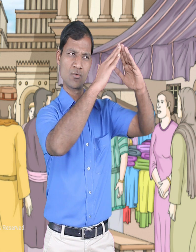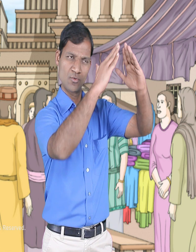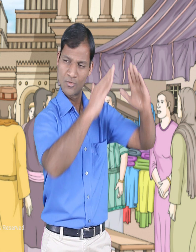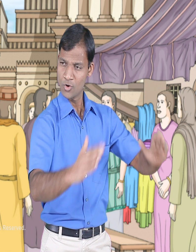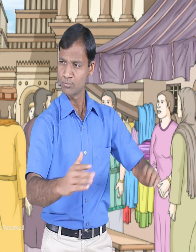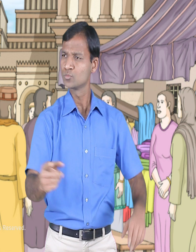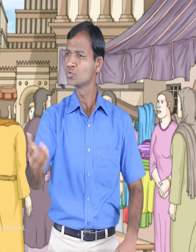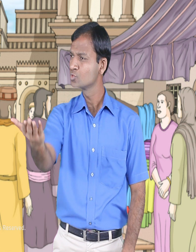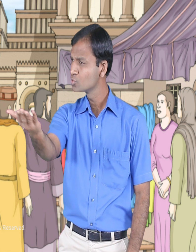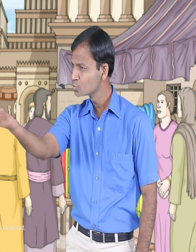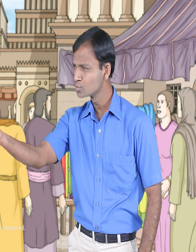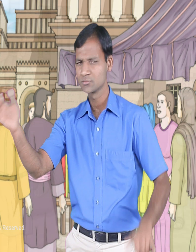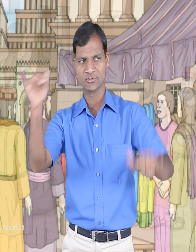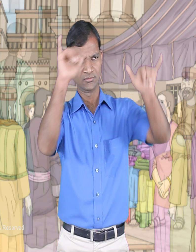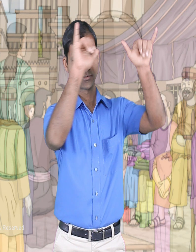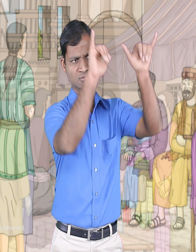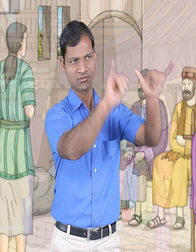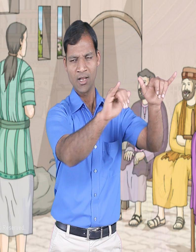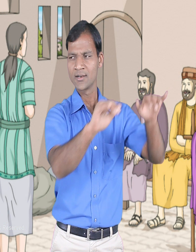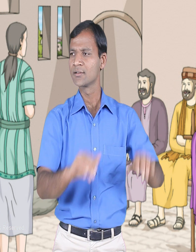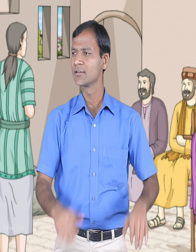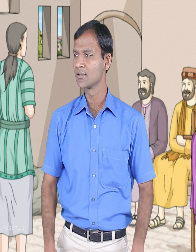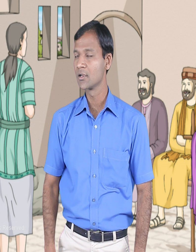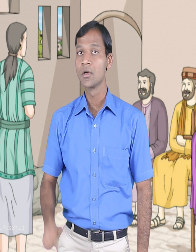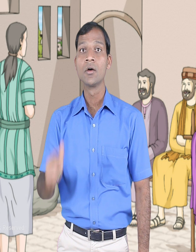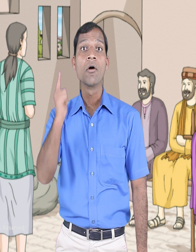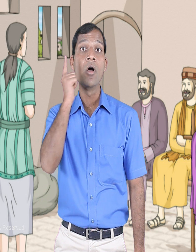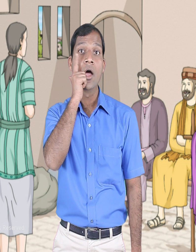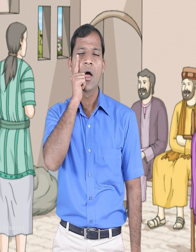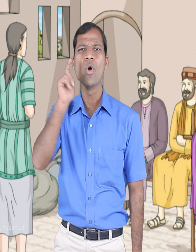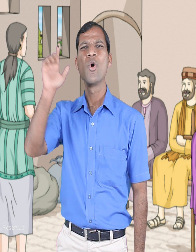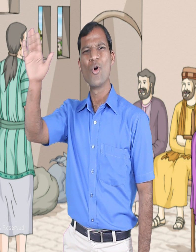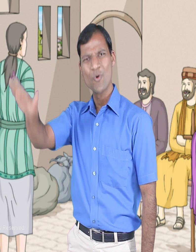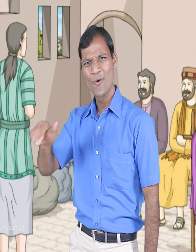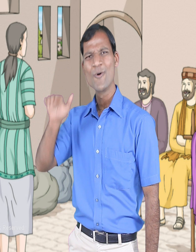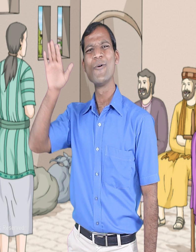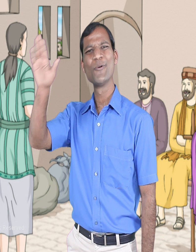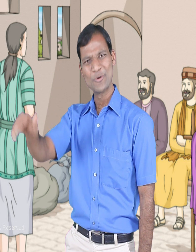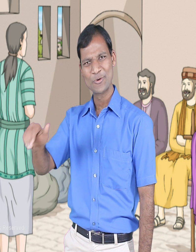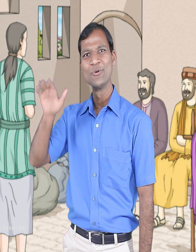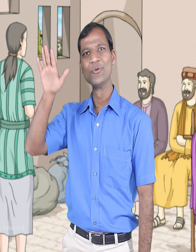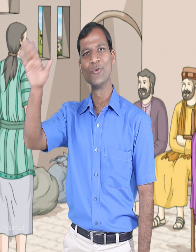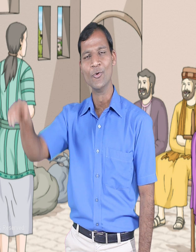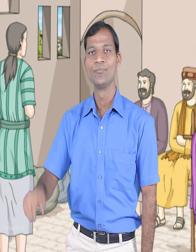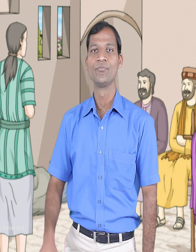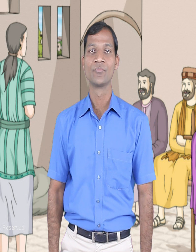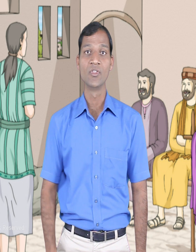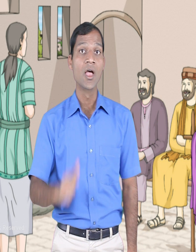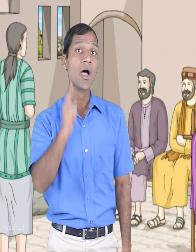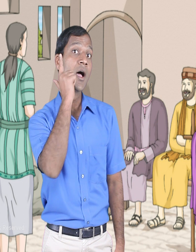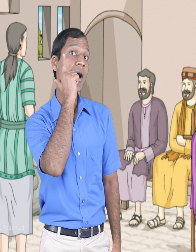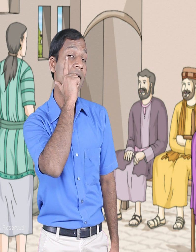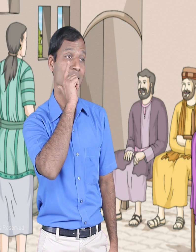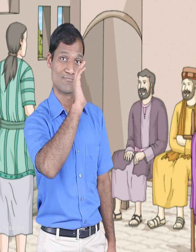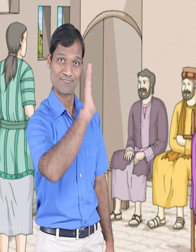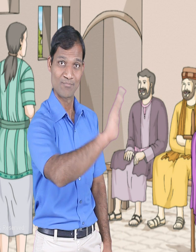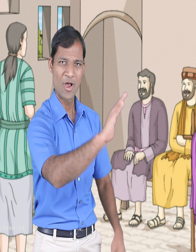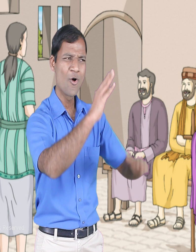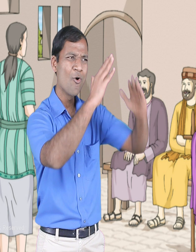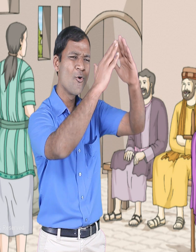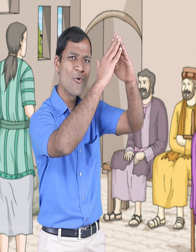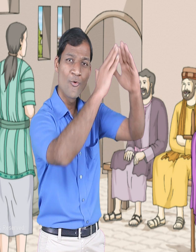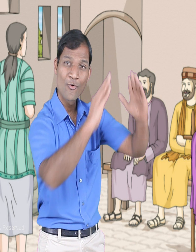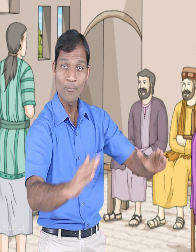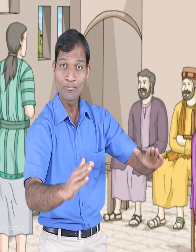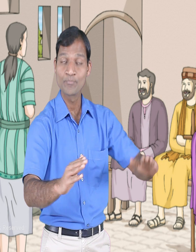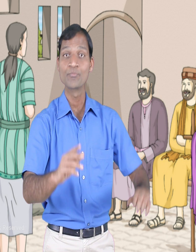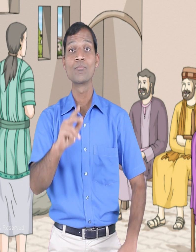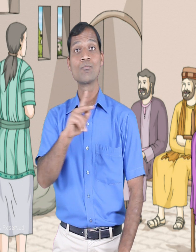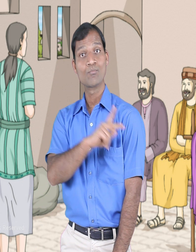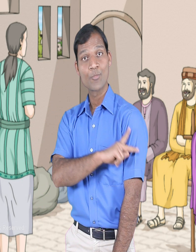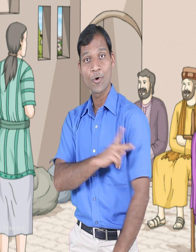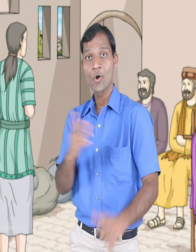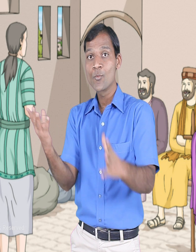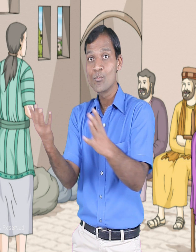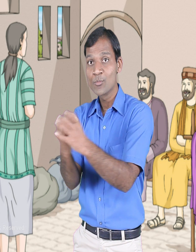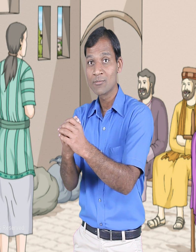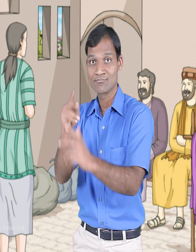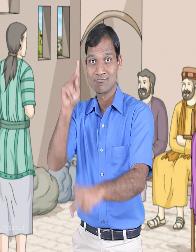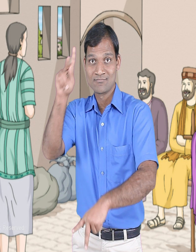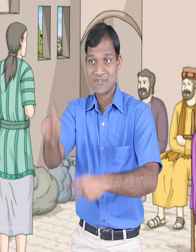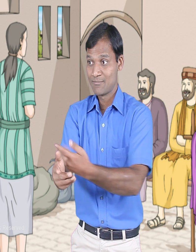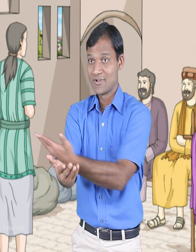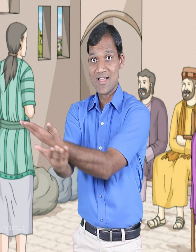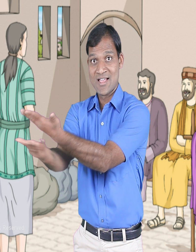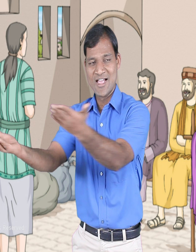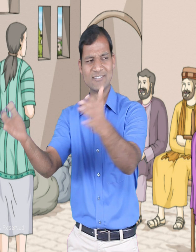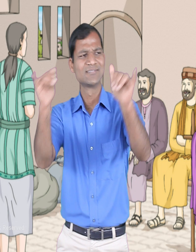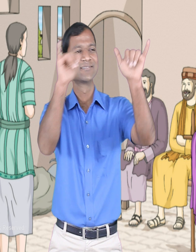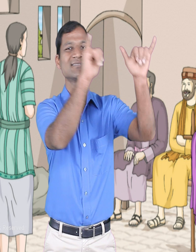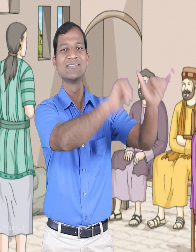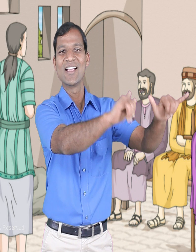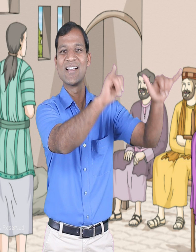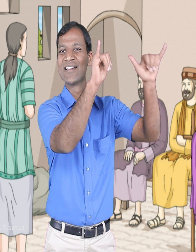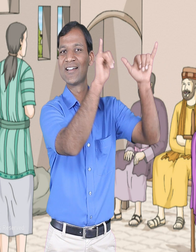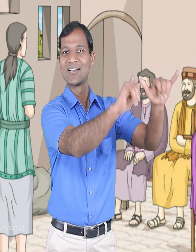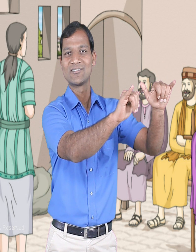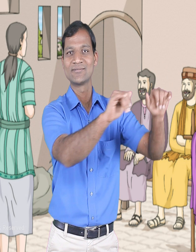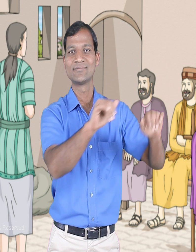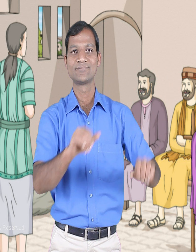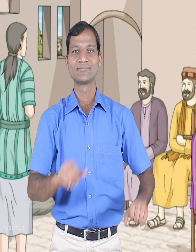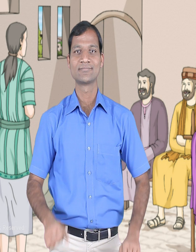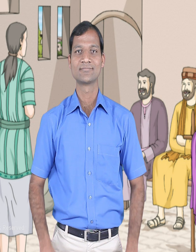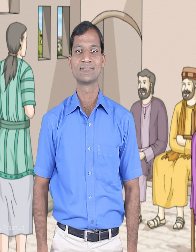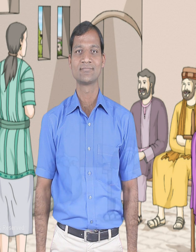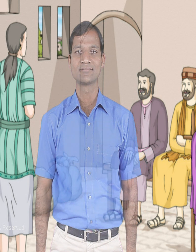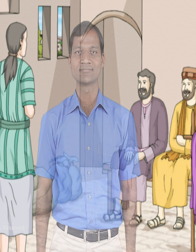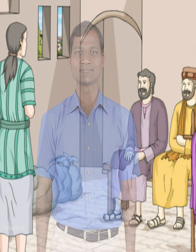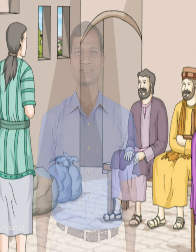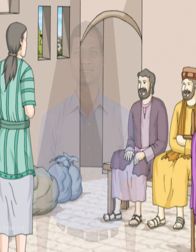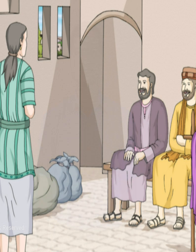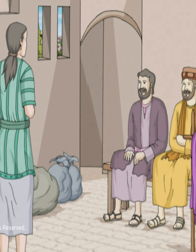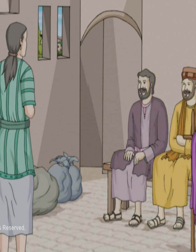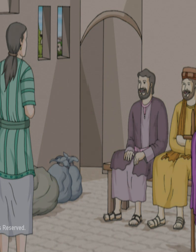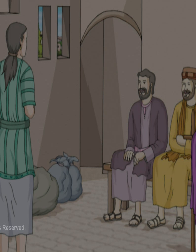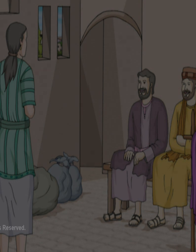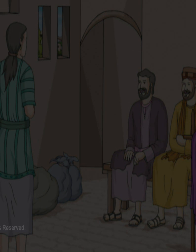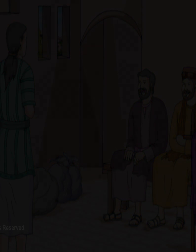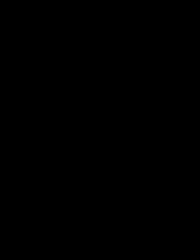And she persuaded us.